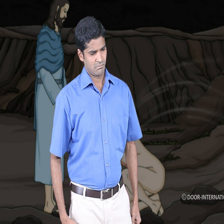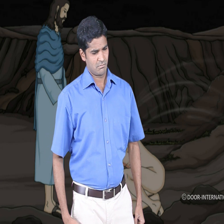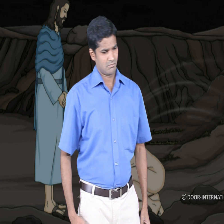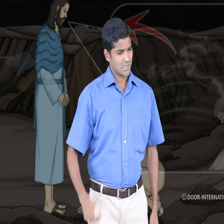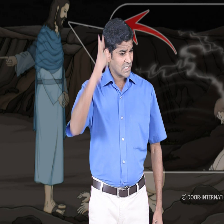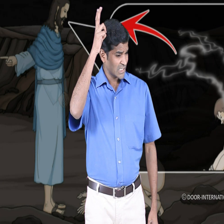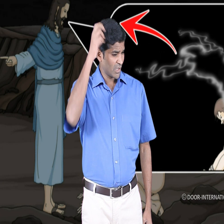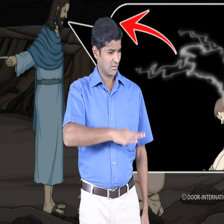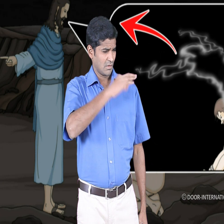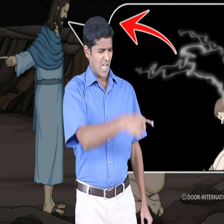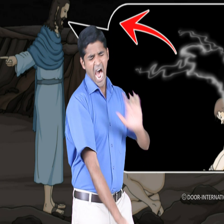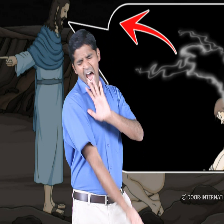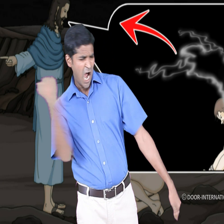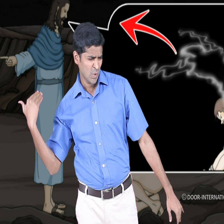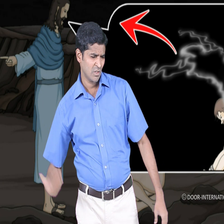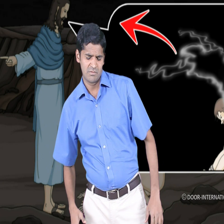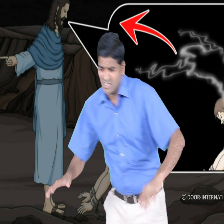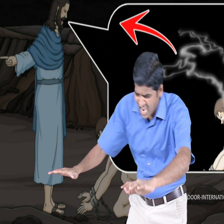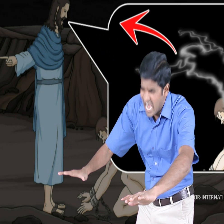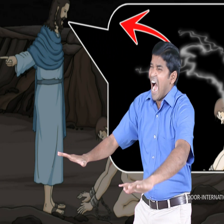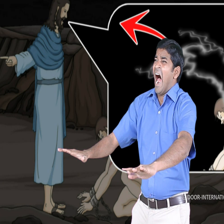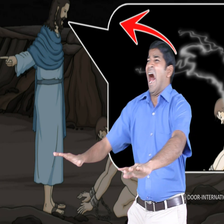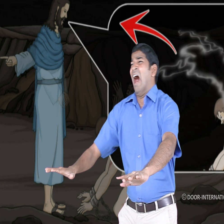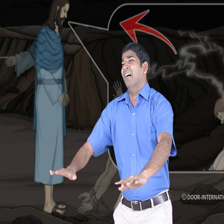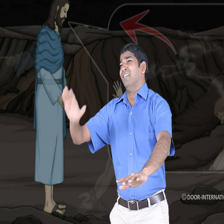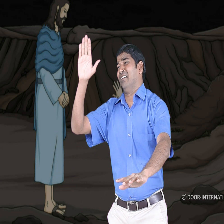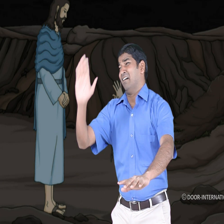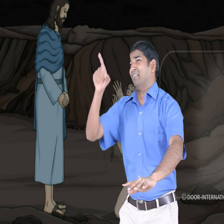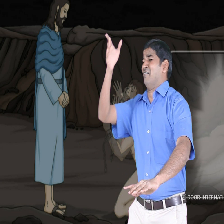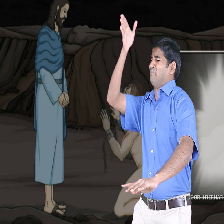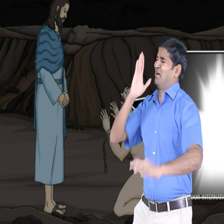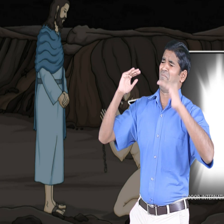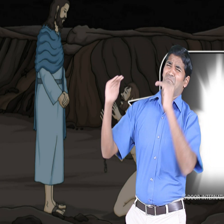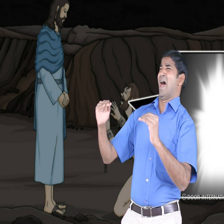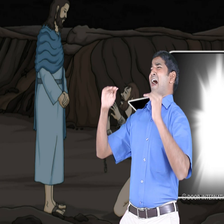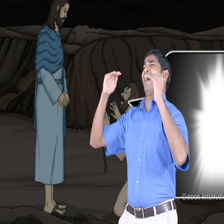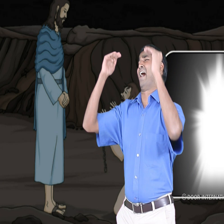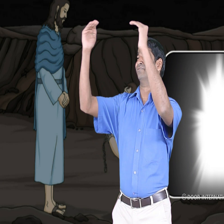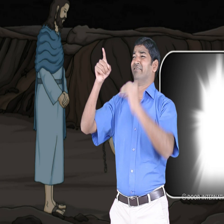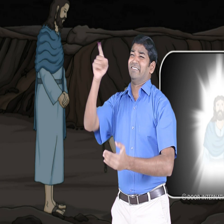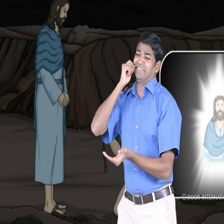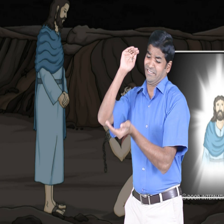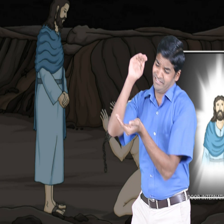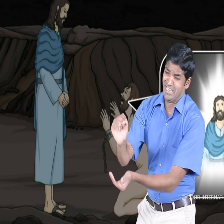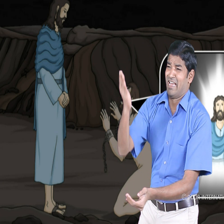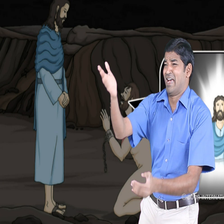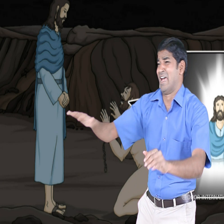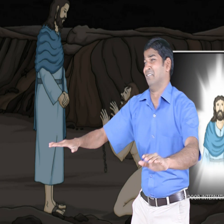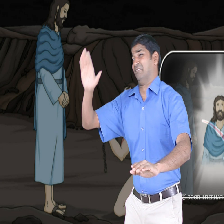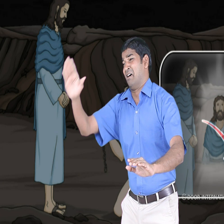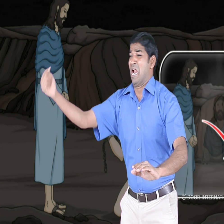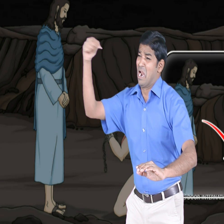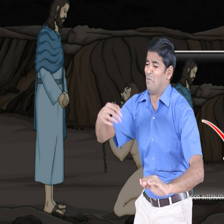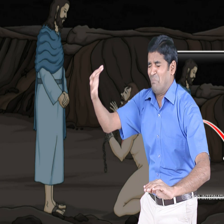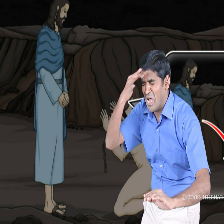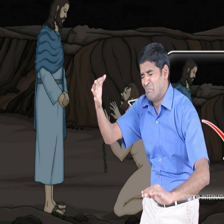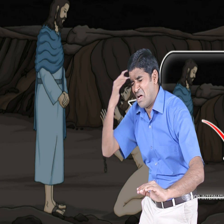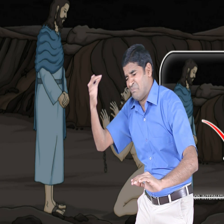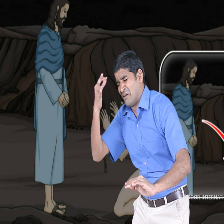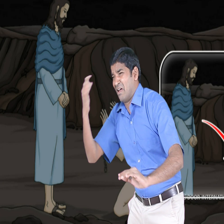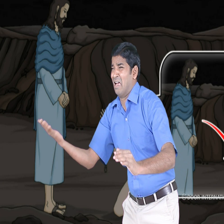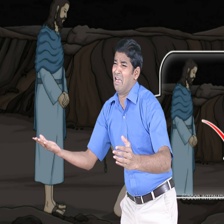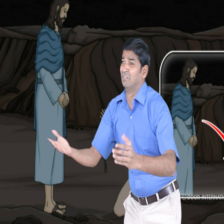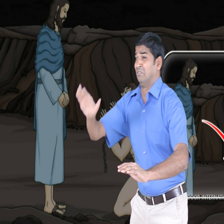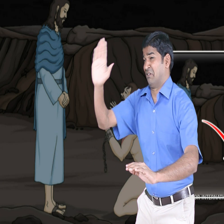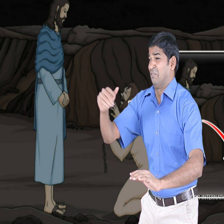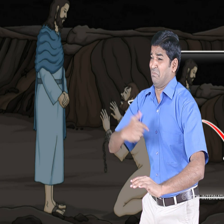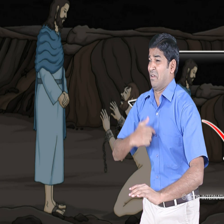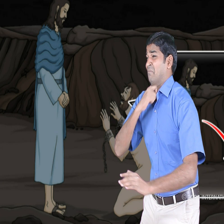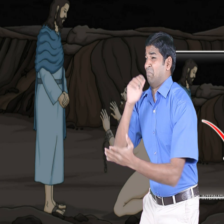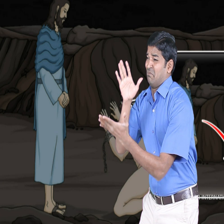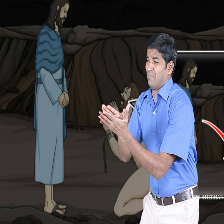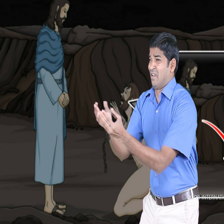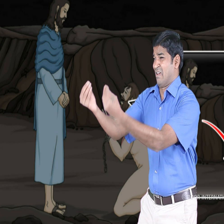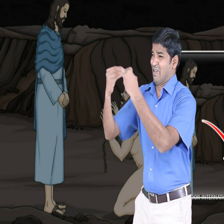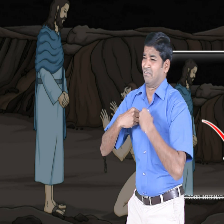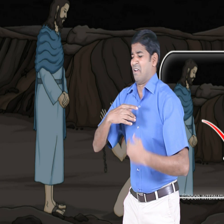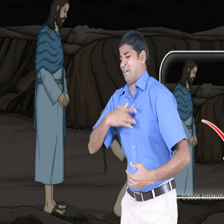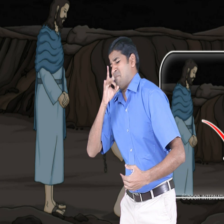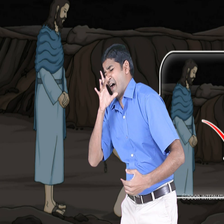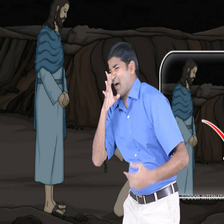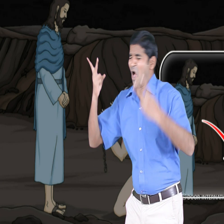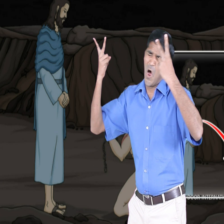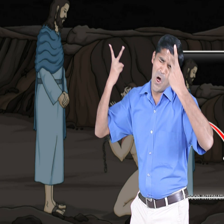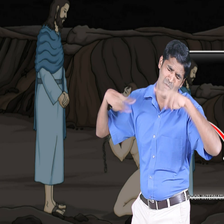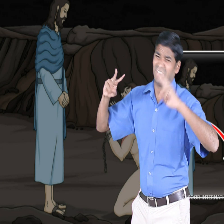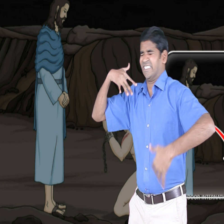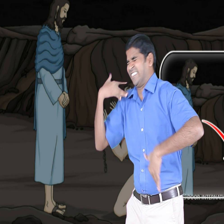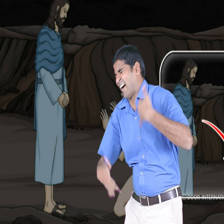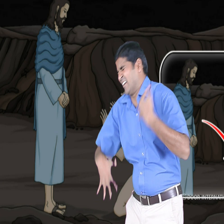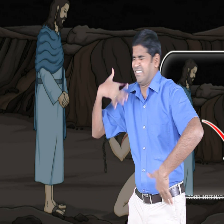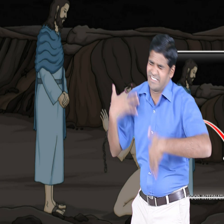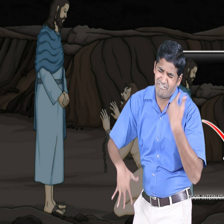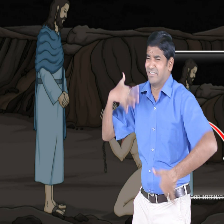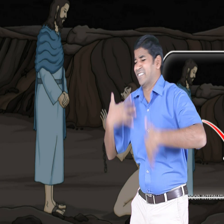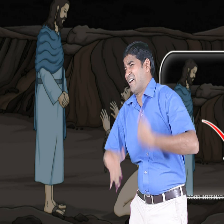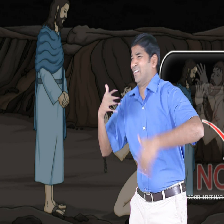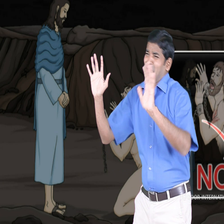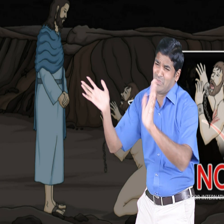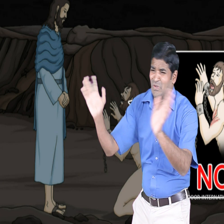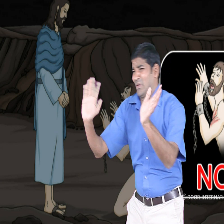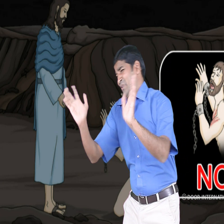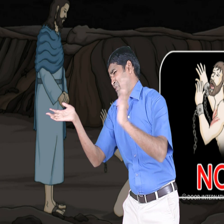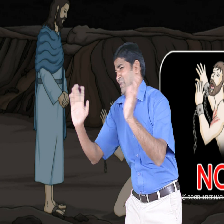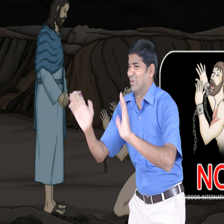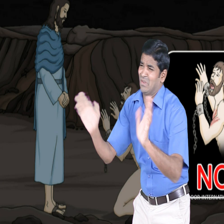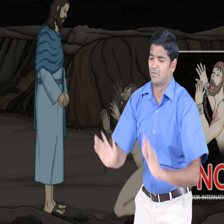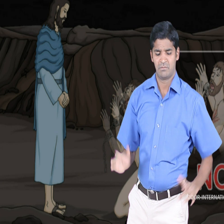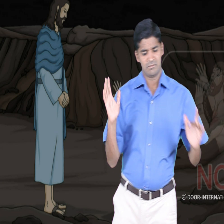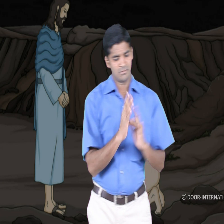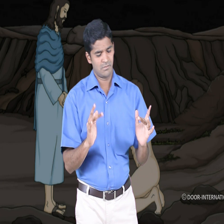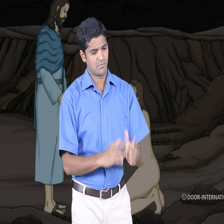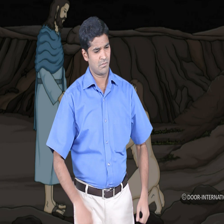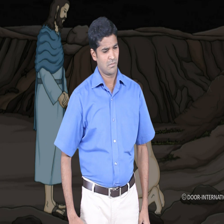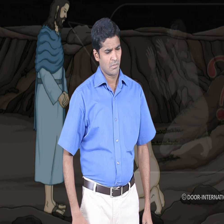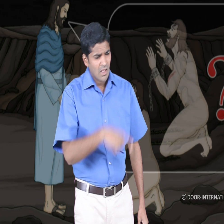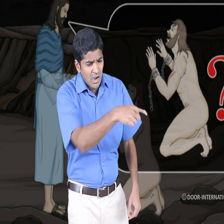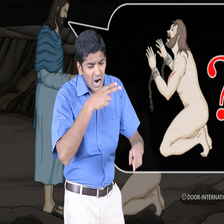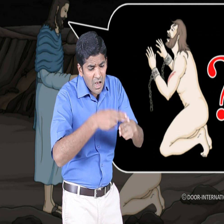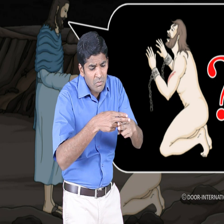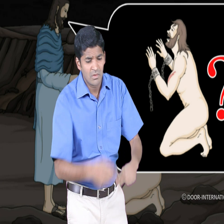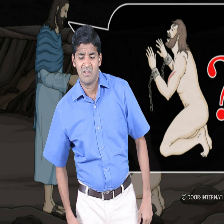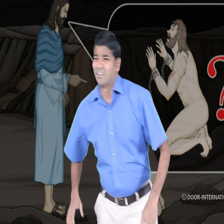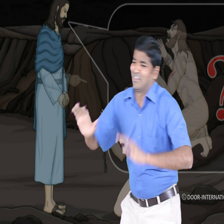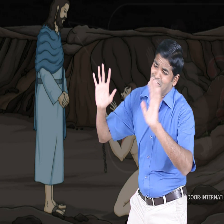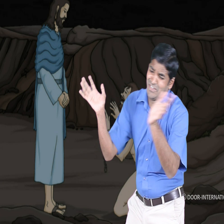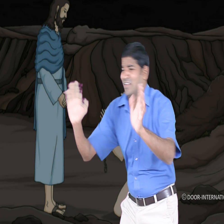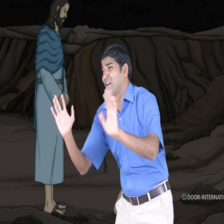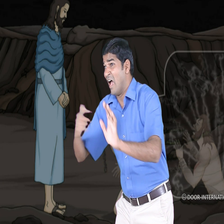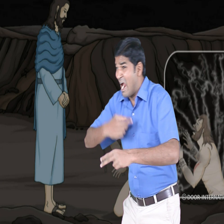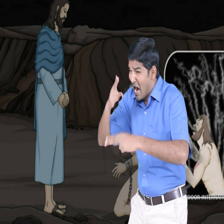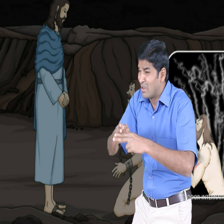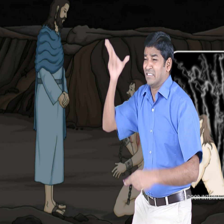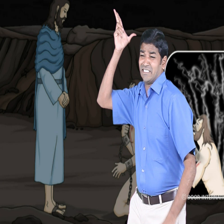For Jesus had already declared, “Come out of this man, you unclean spirit!” “What is your name?” Jesus asked.